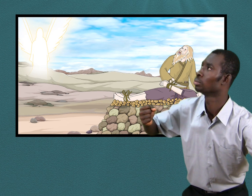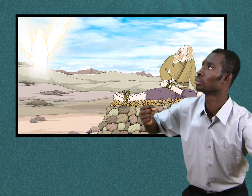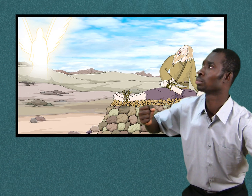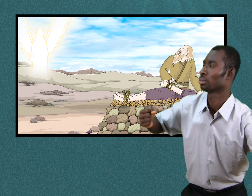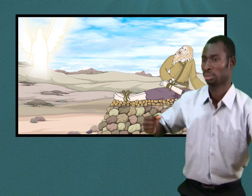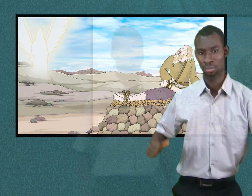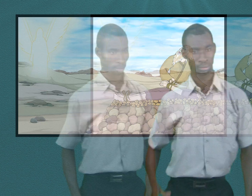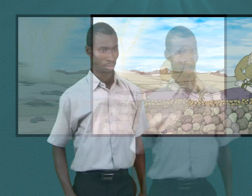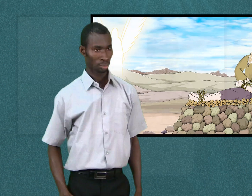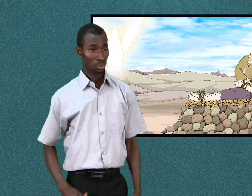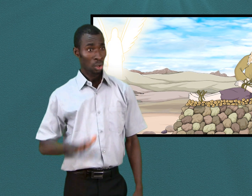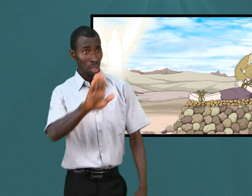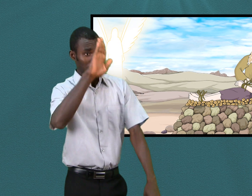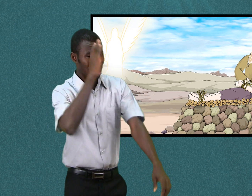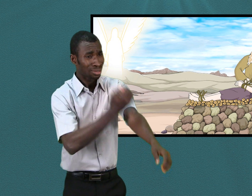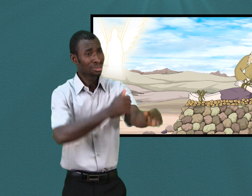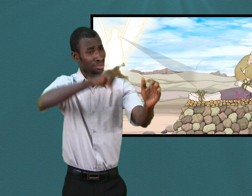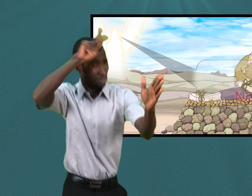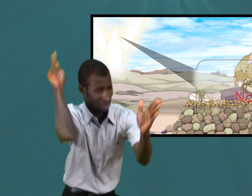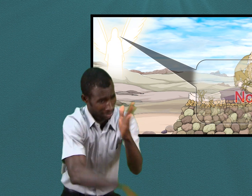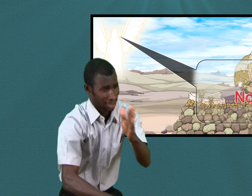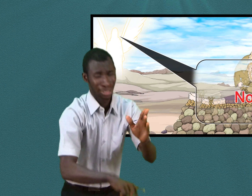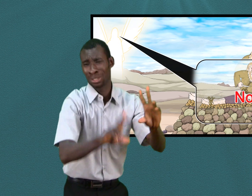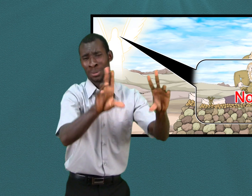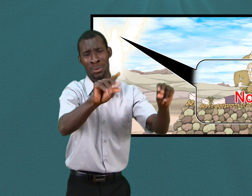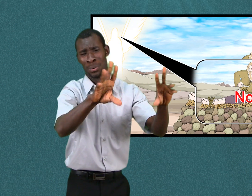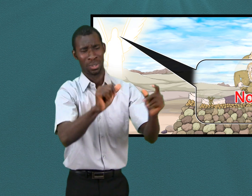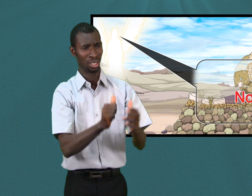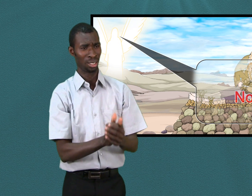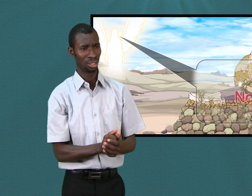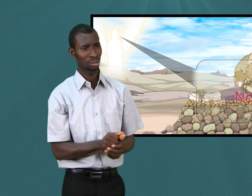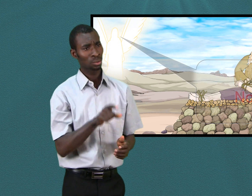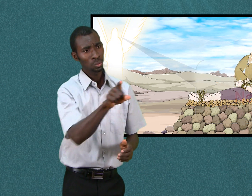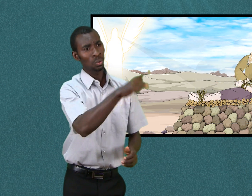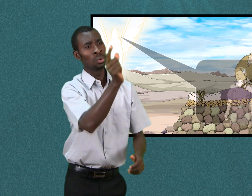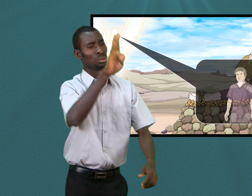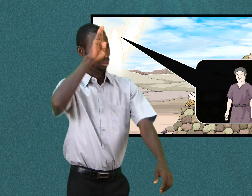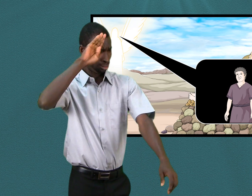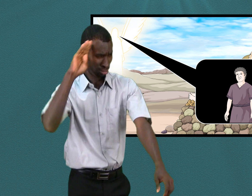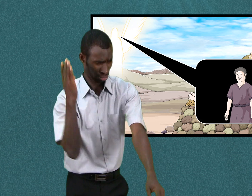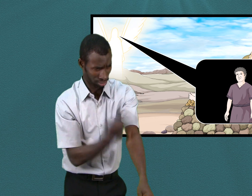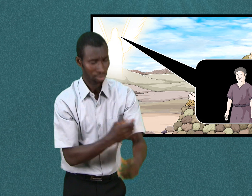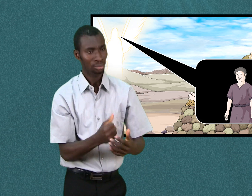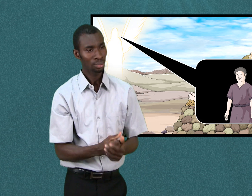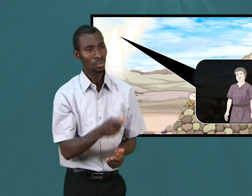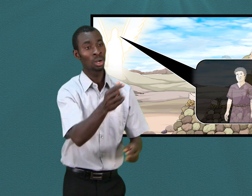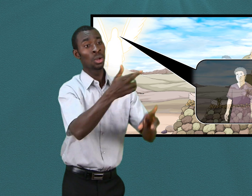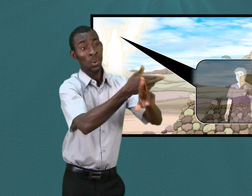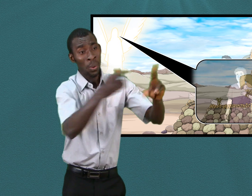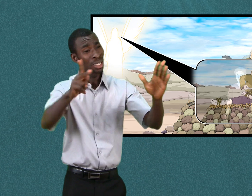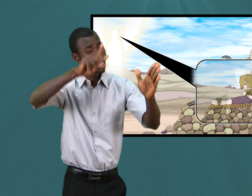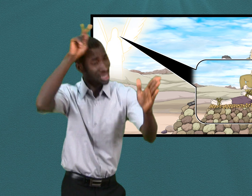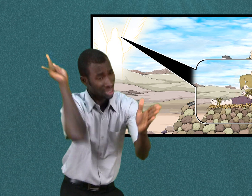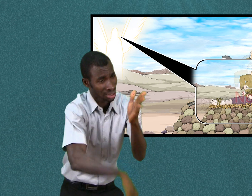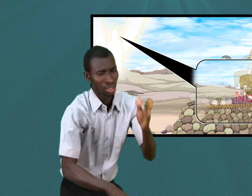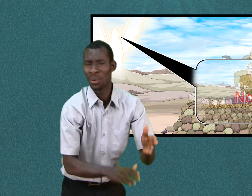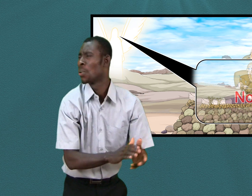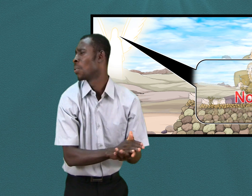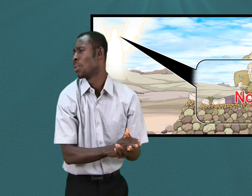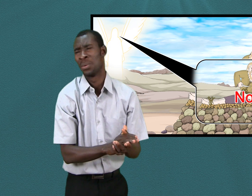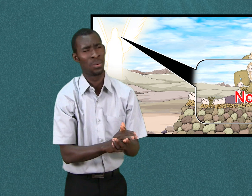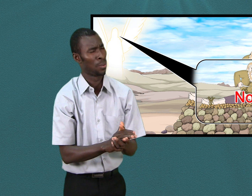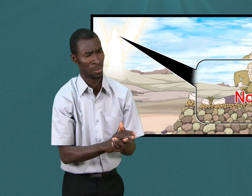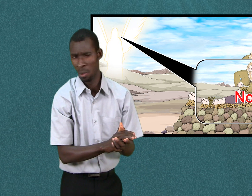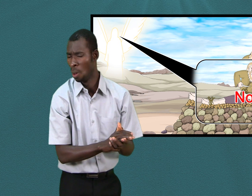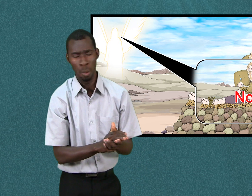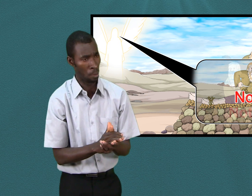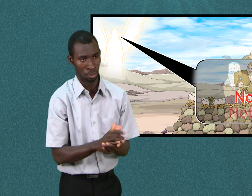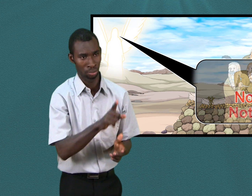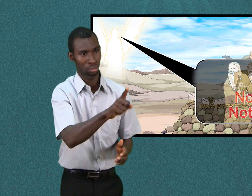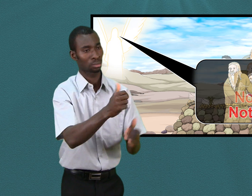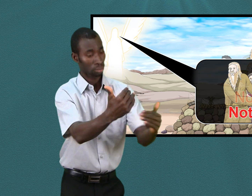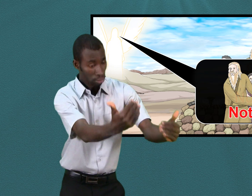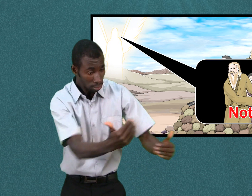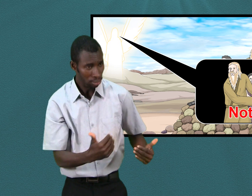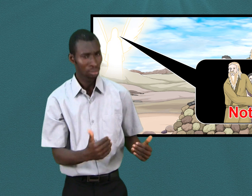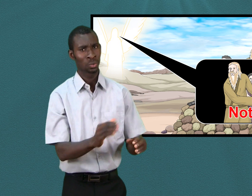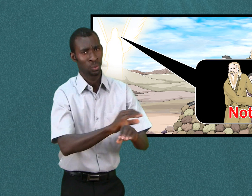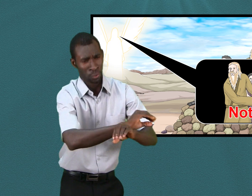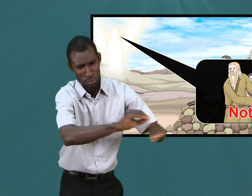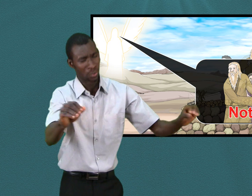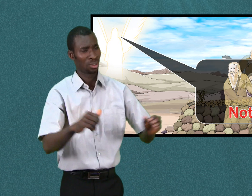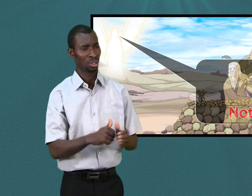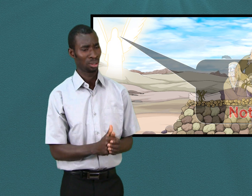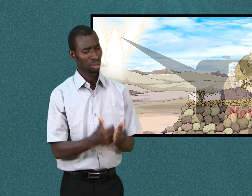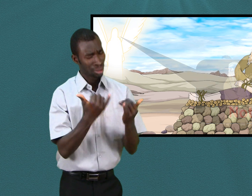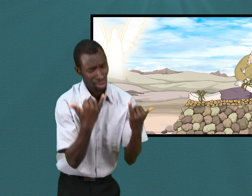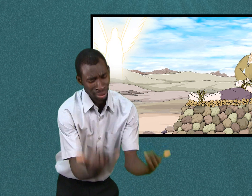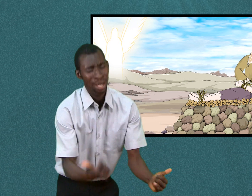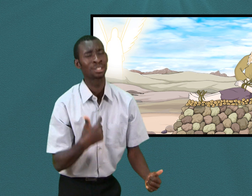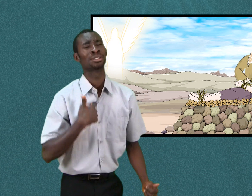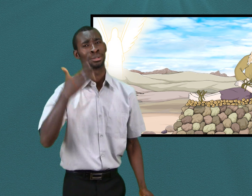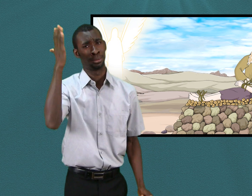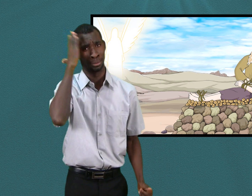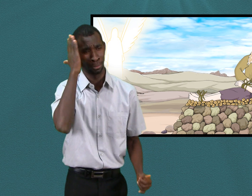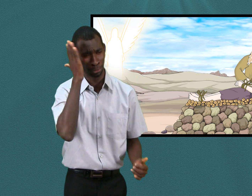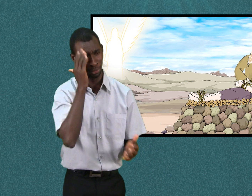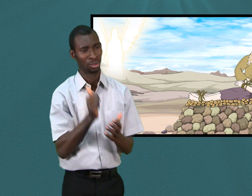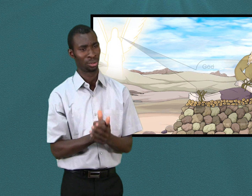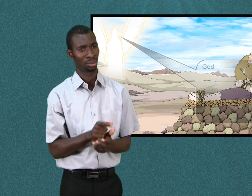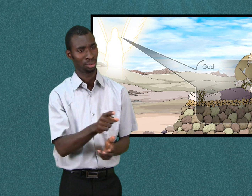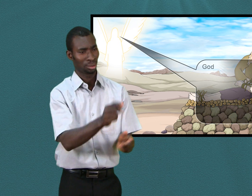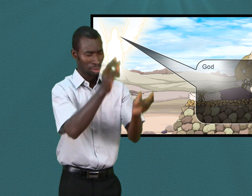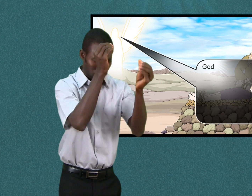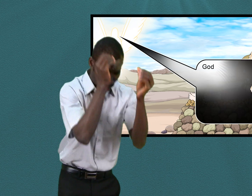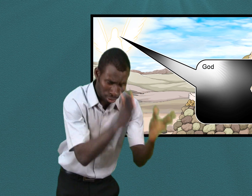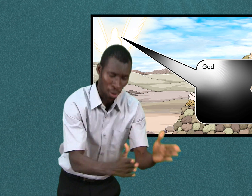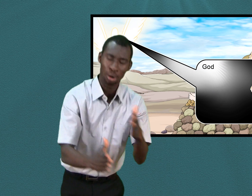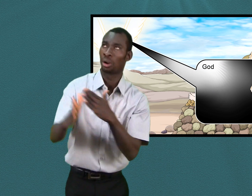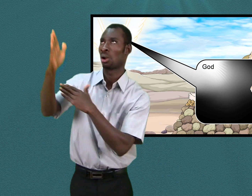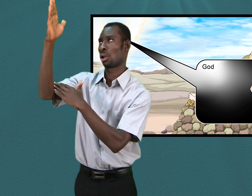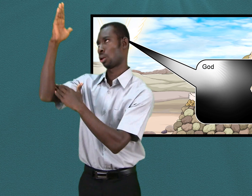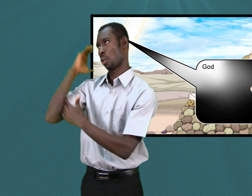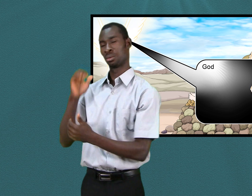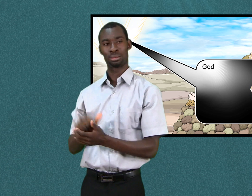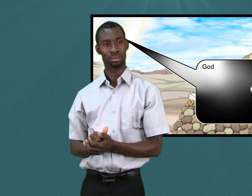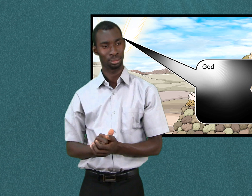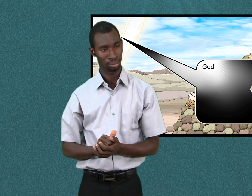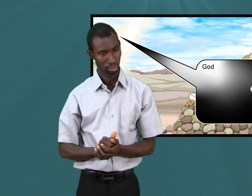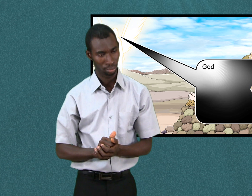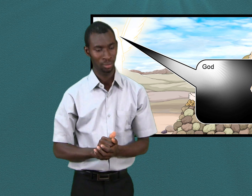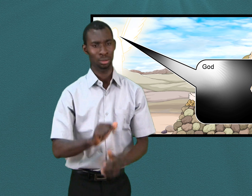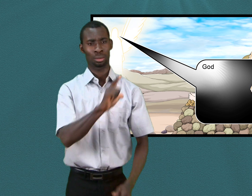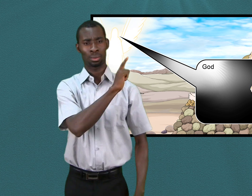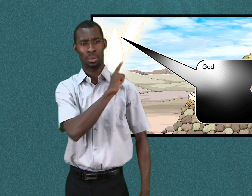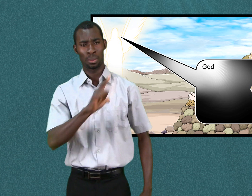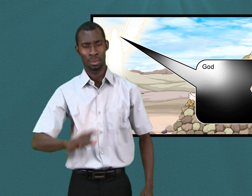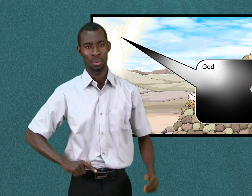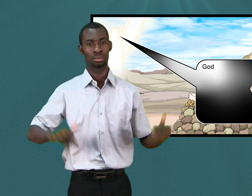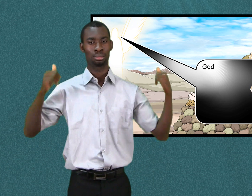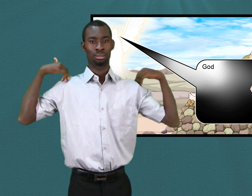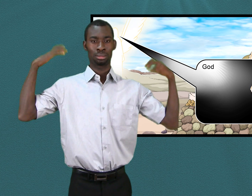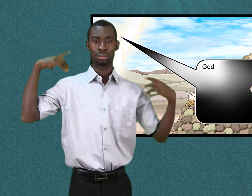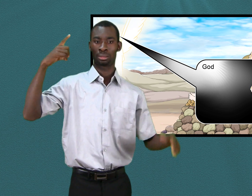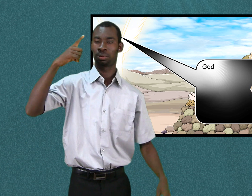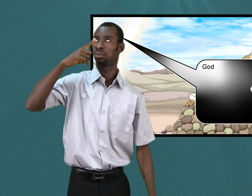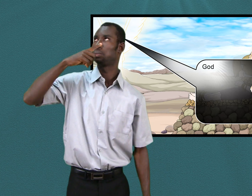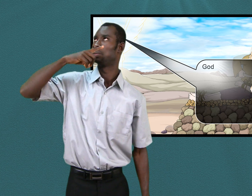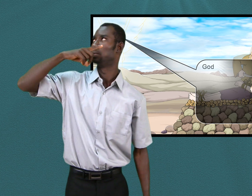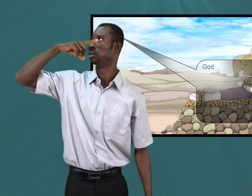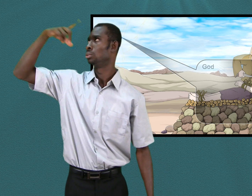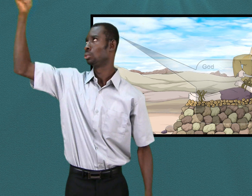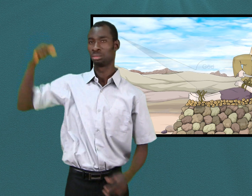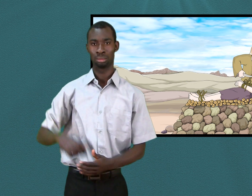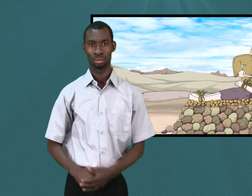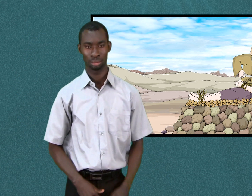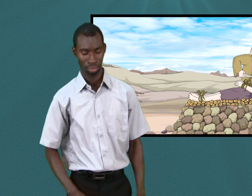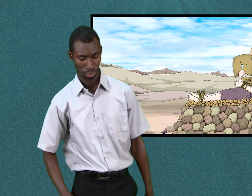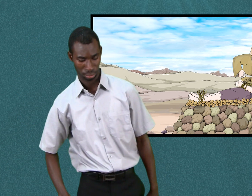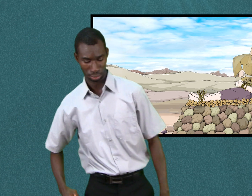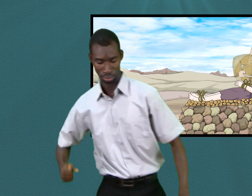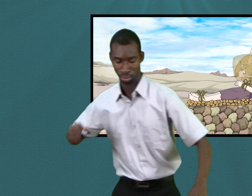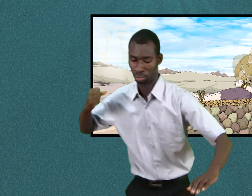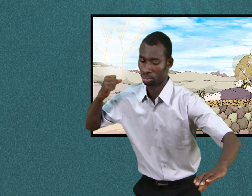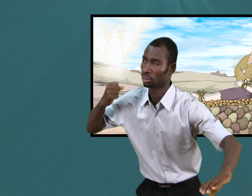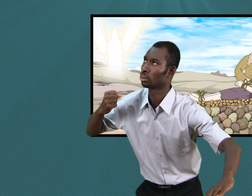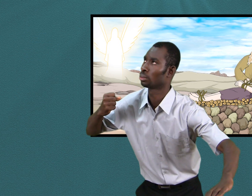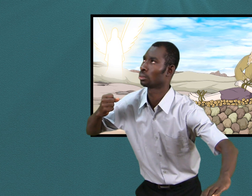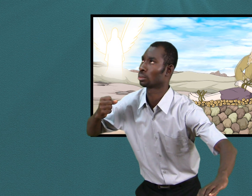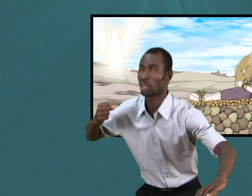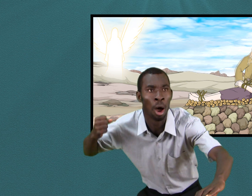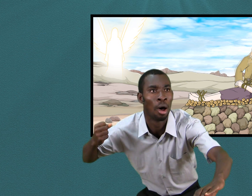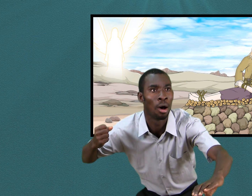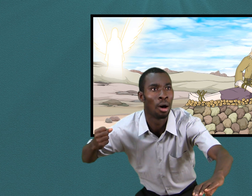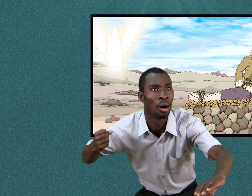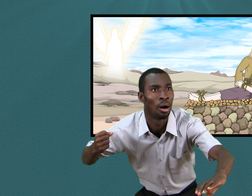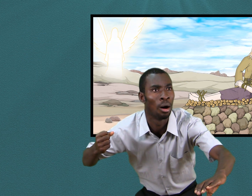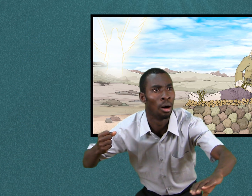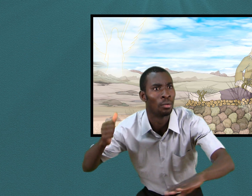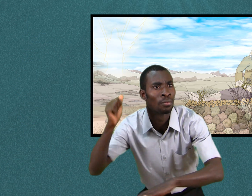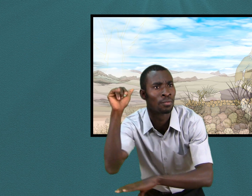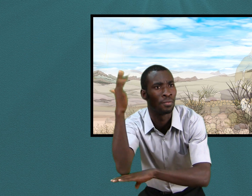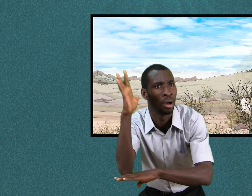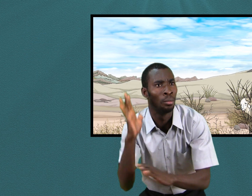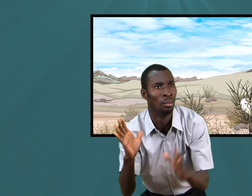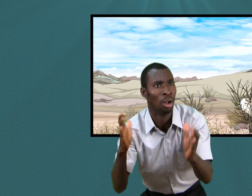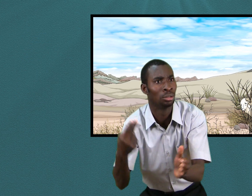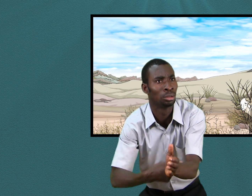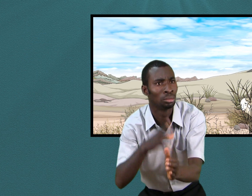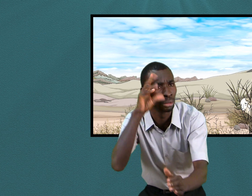“Do not lay a hand on the boy or do anything to him,” said the angel, “for now I know that you fear God, since you have not withheld your only son from me.”